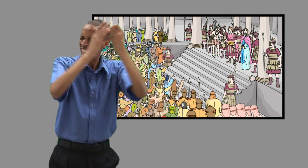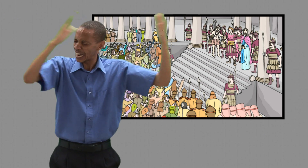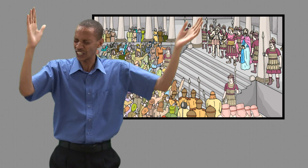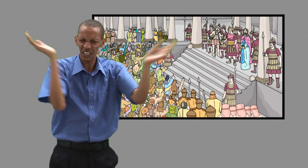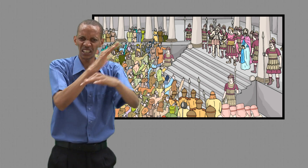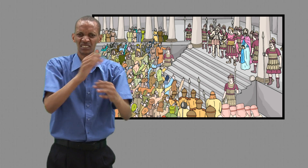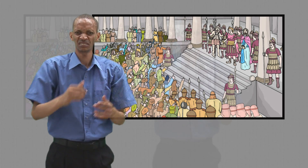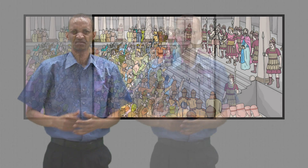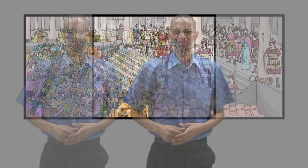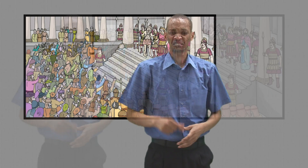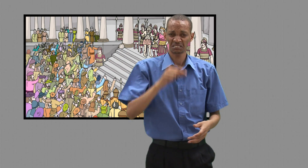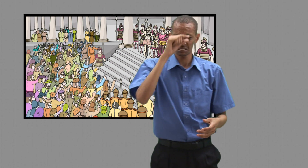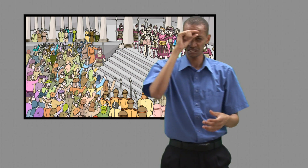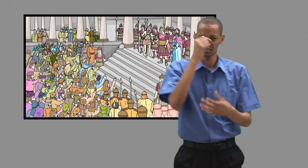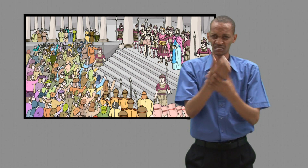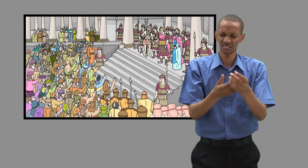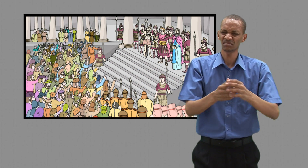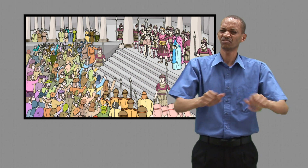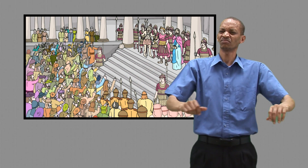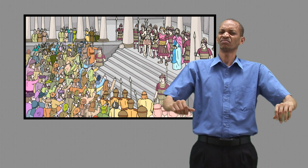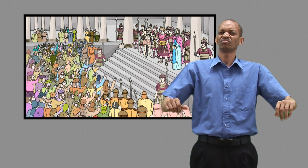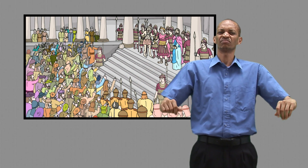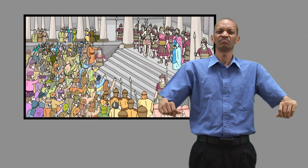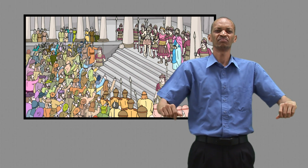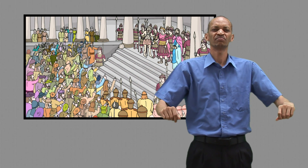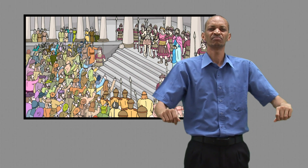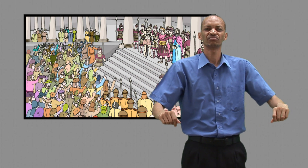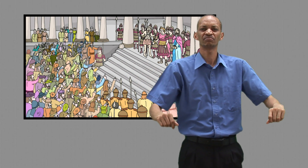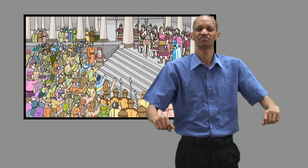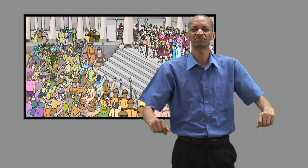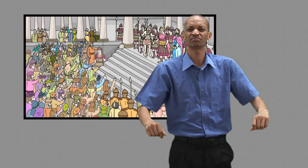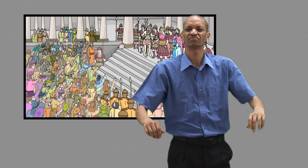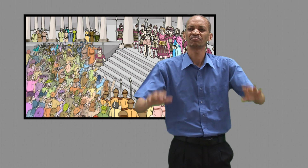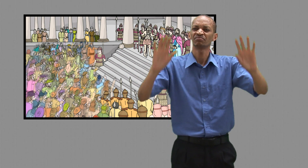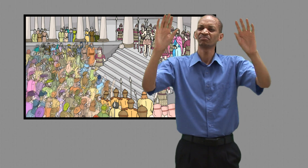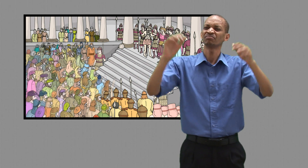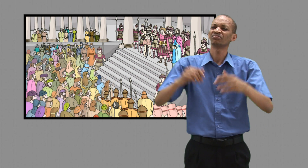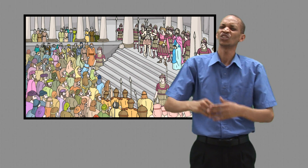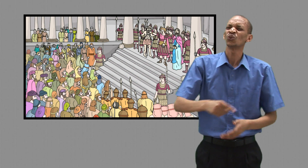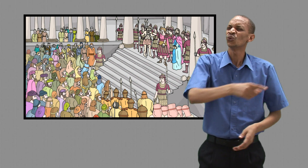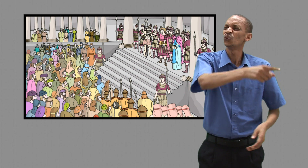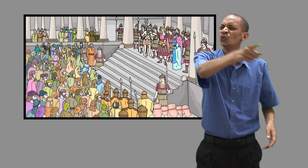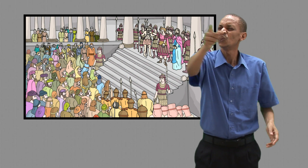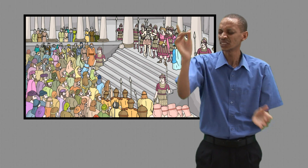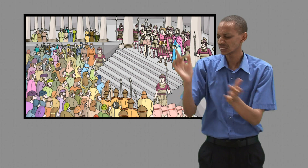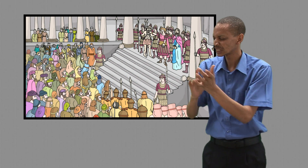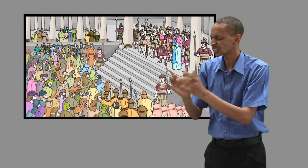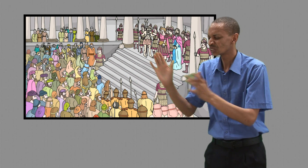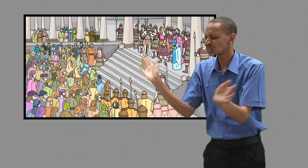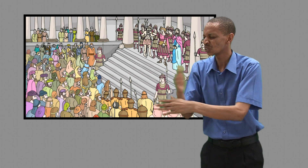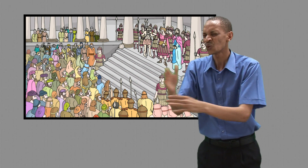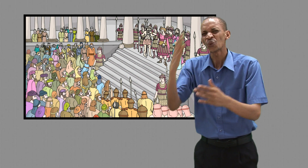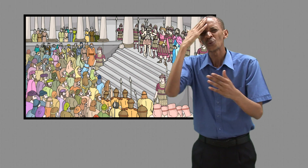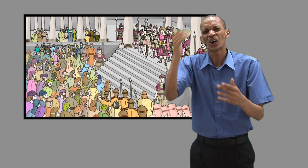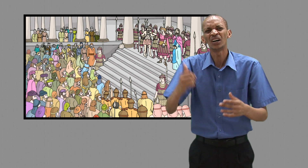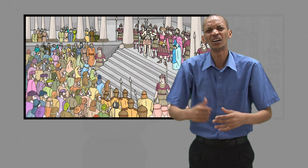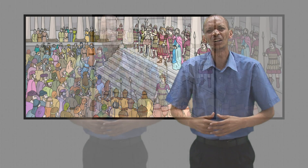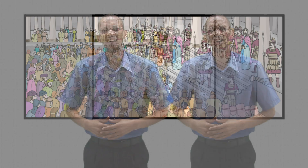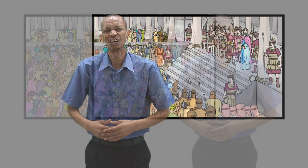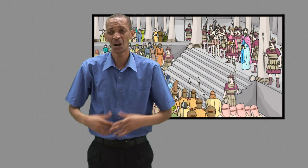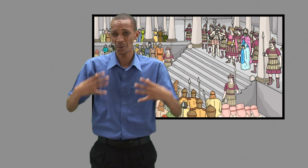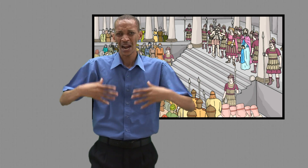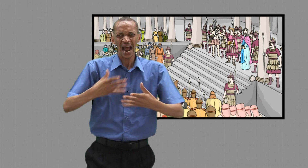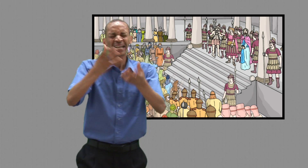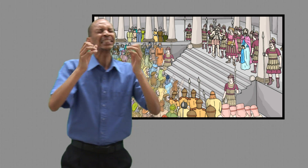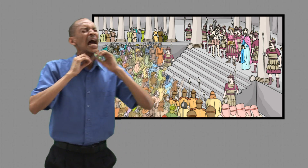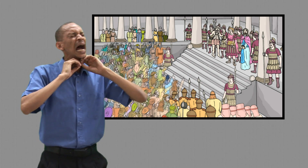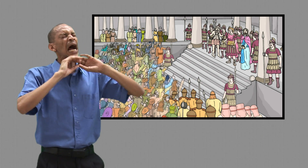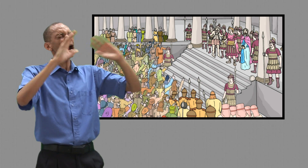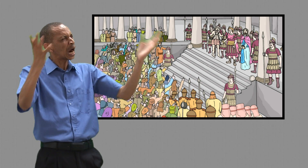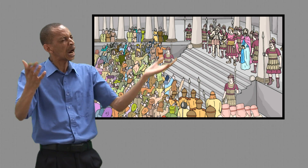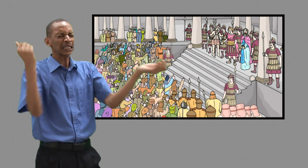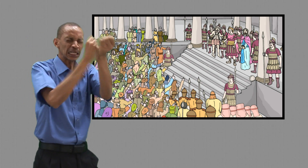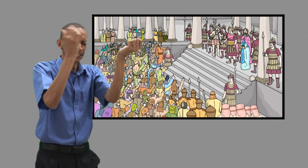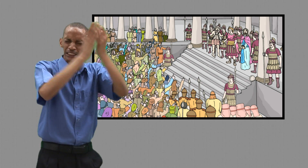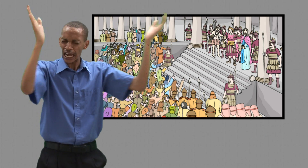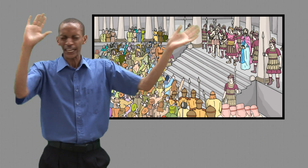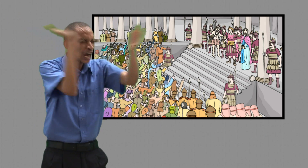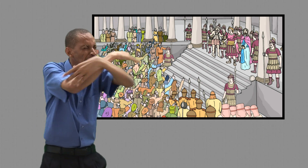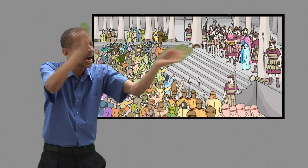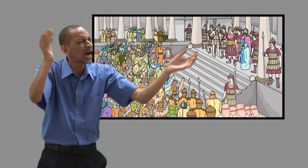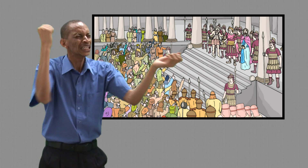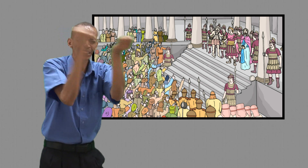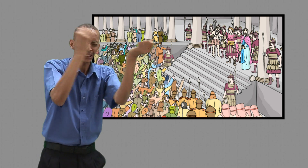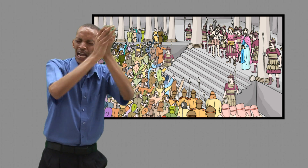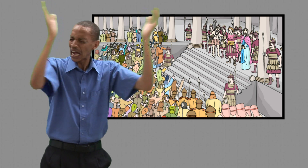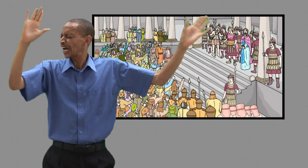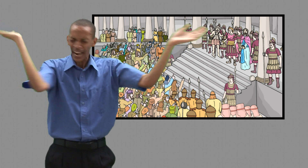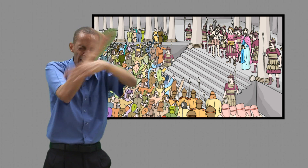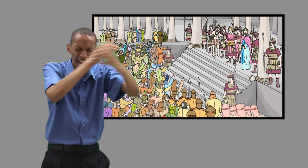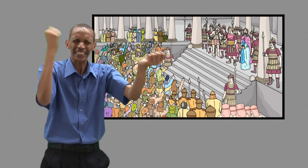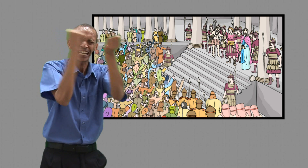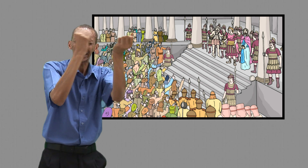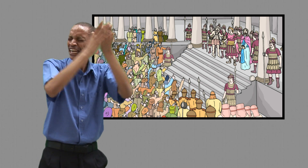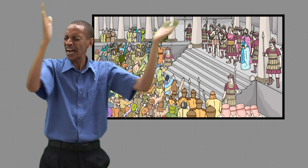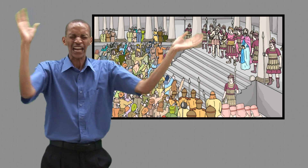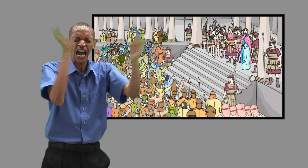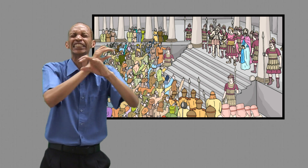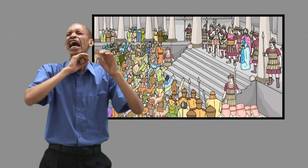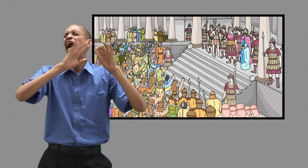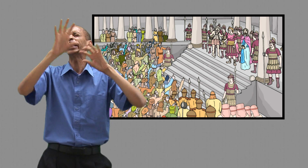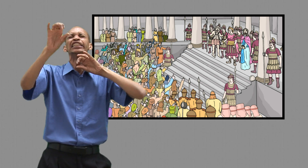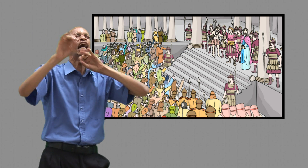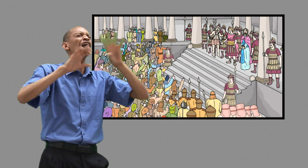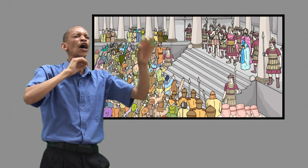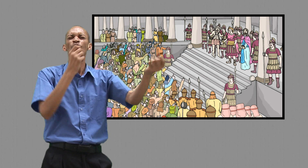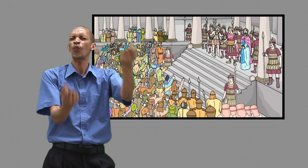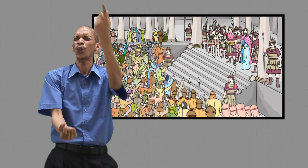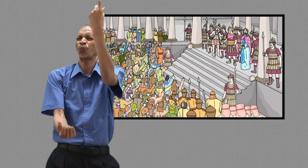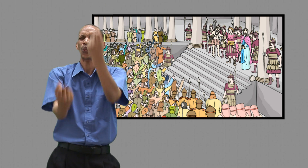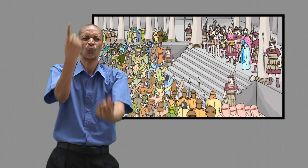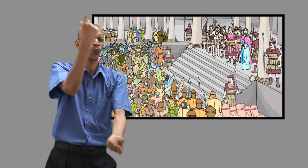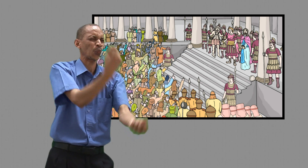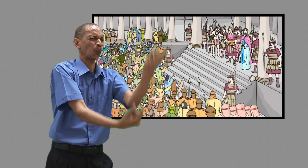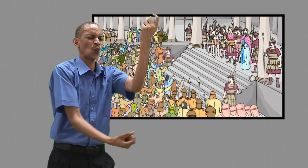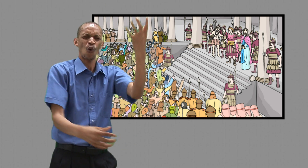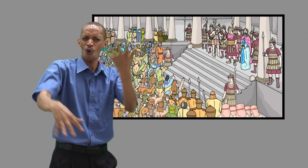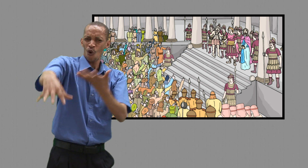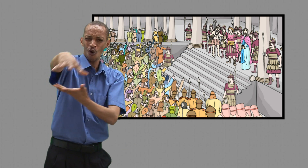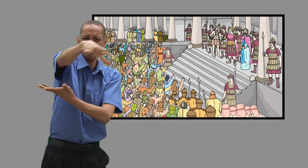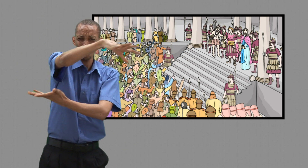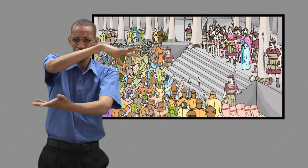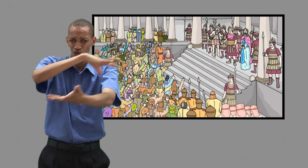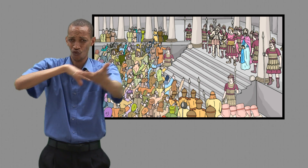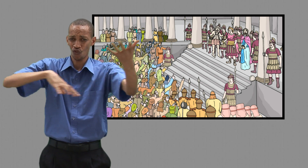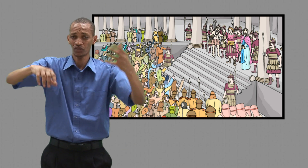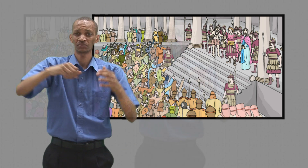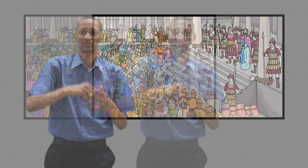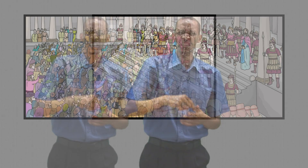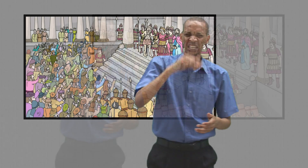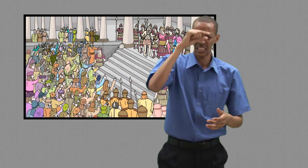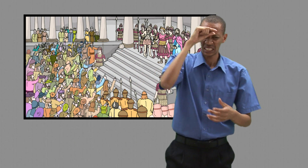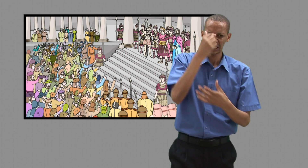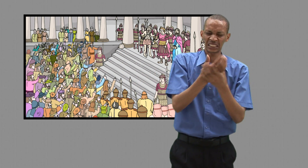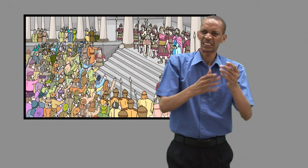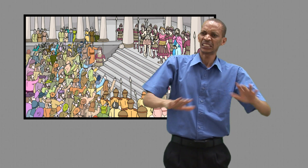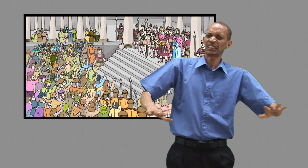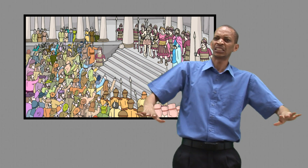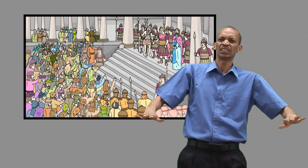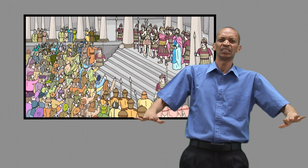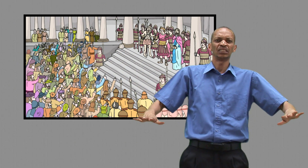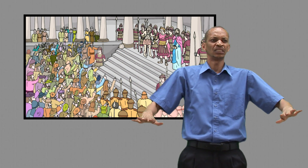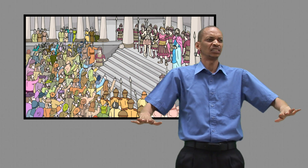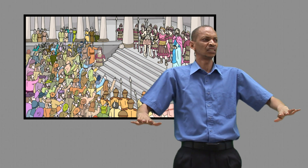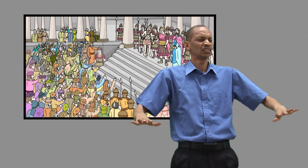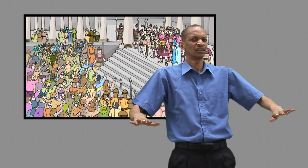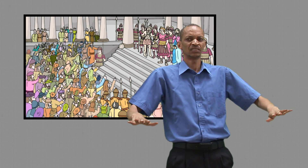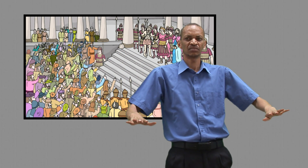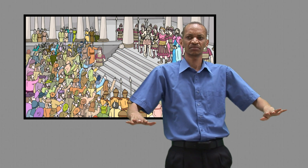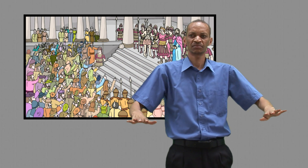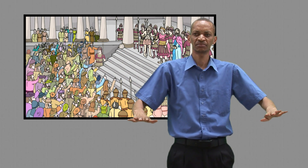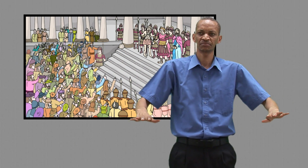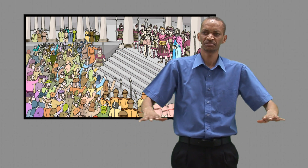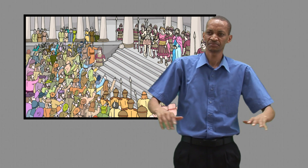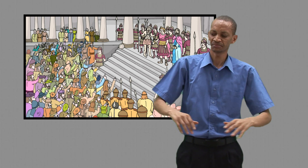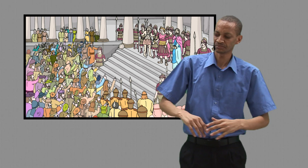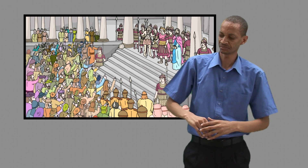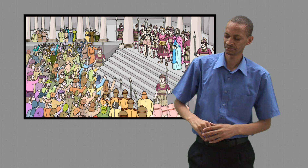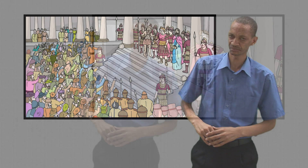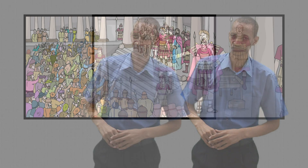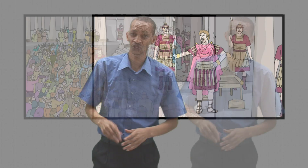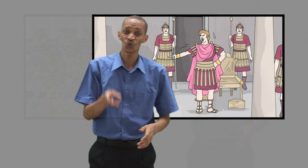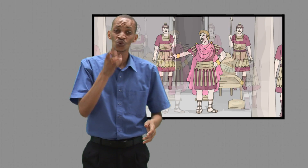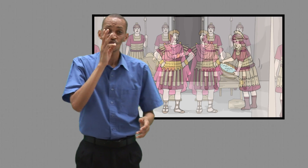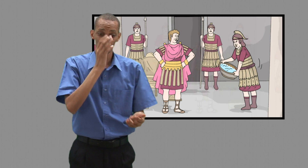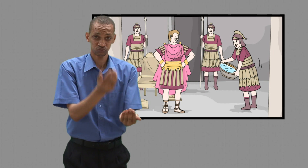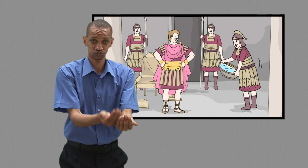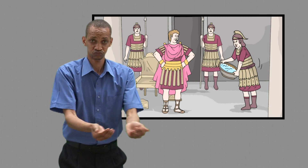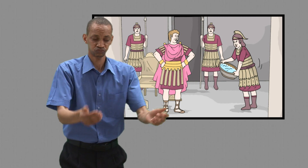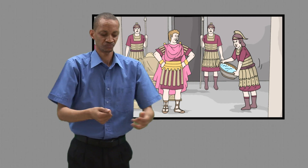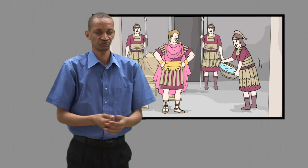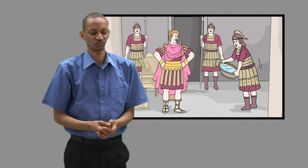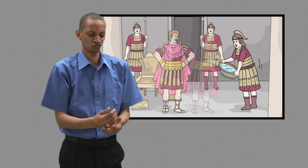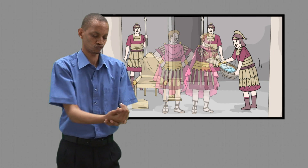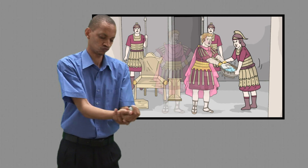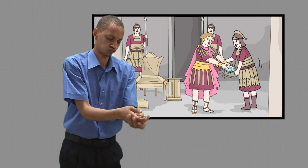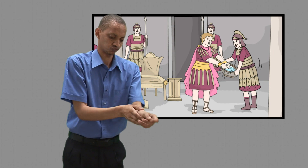Pilate asked. They all answered, “Crucify Him!” “Why?” asked Pilate. “What evil has He done?” But they shouted all the louder, “Crucify Him!”